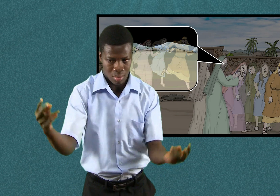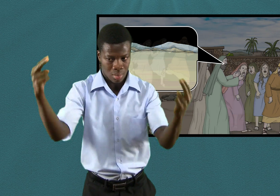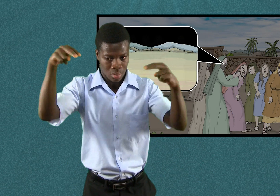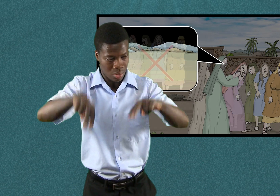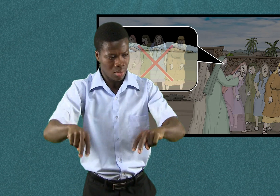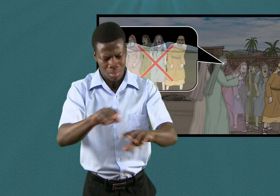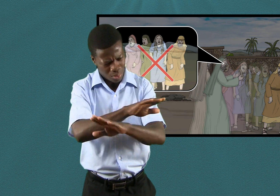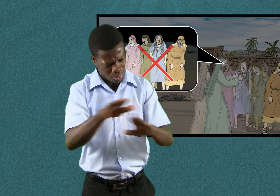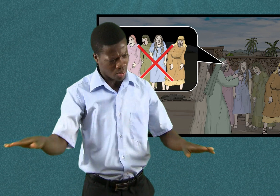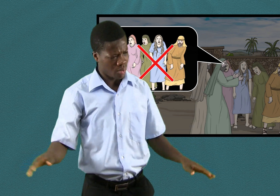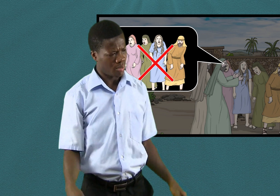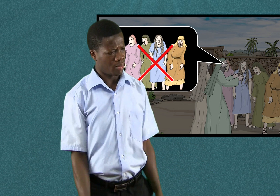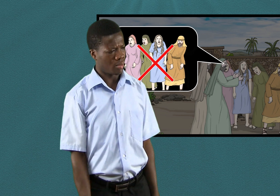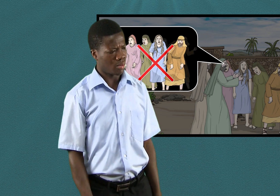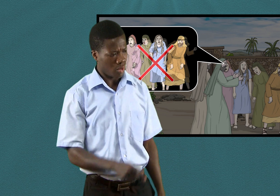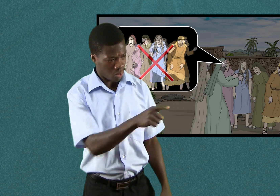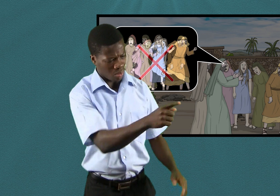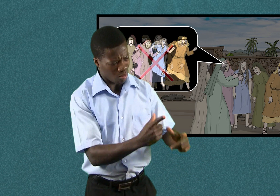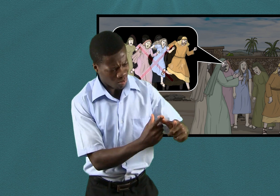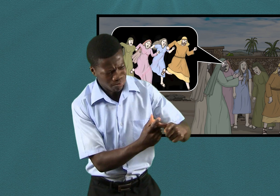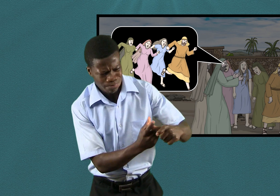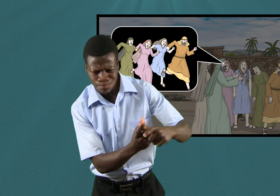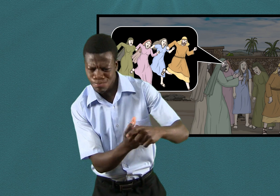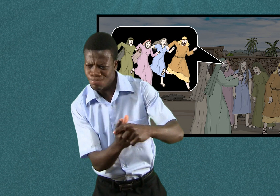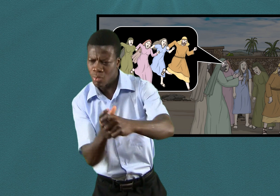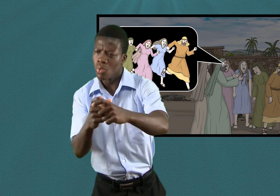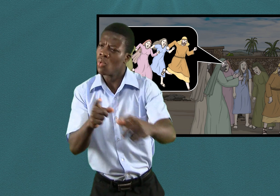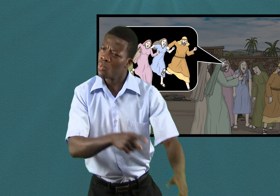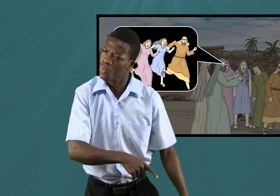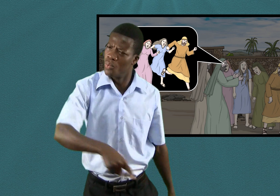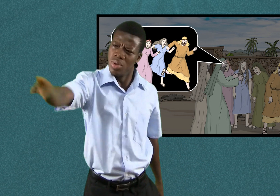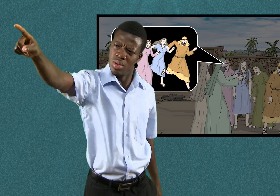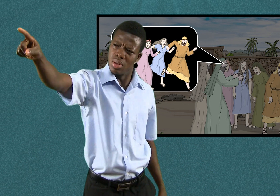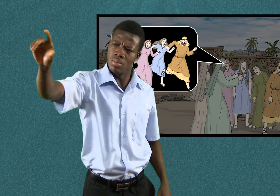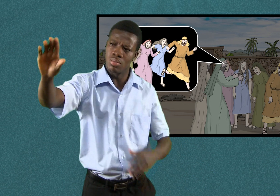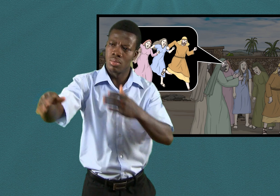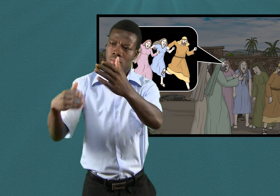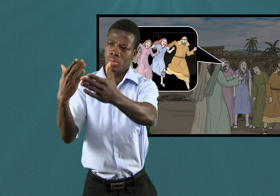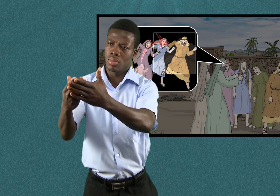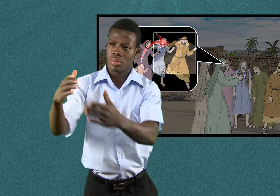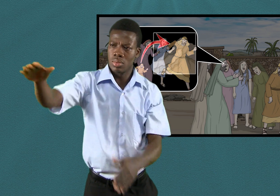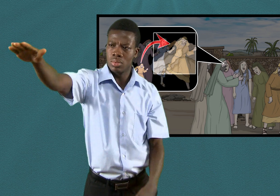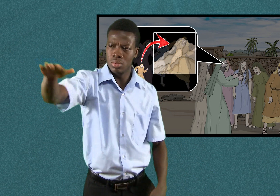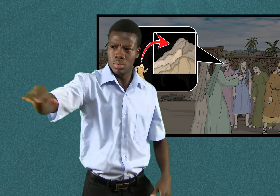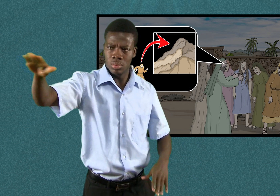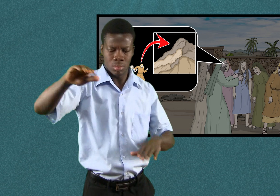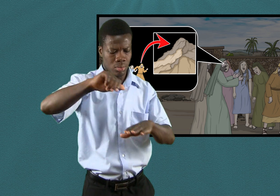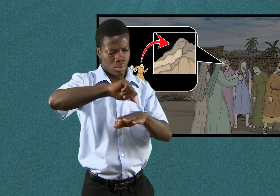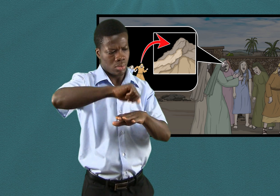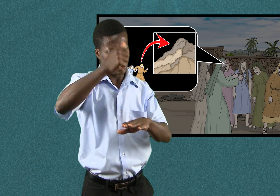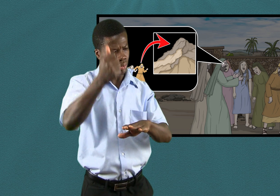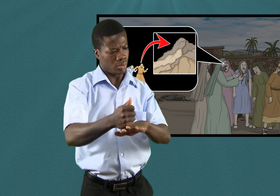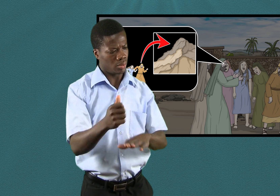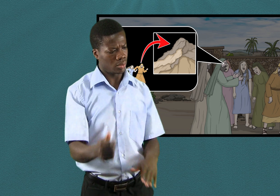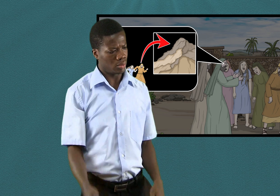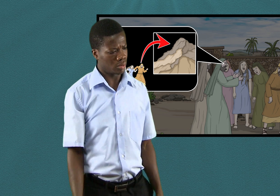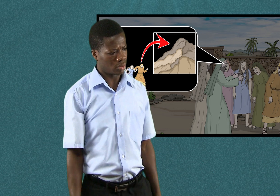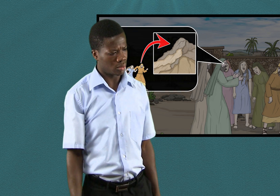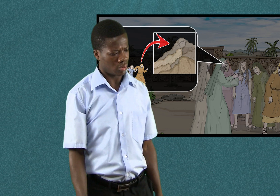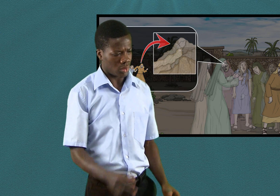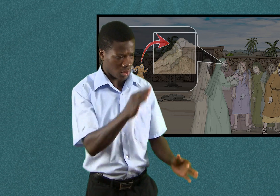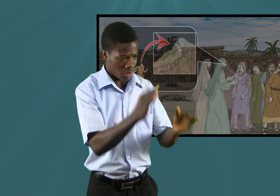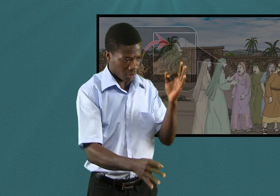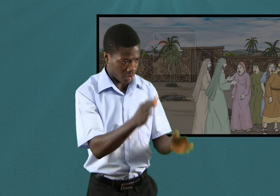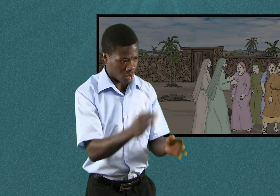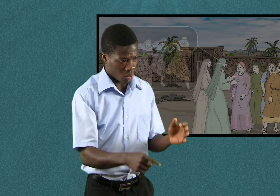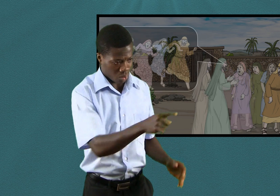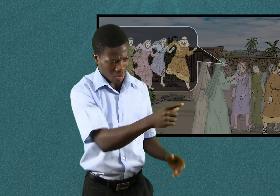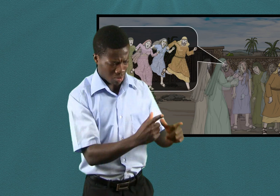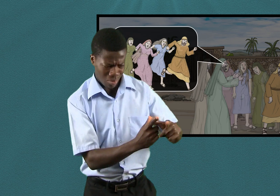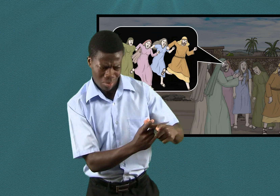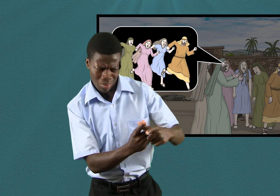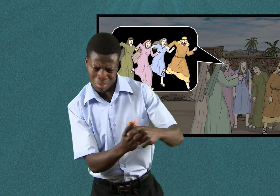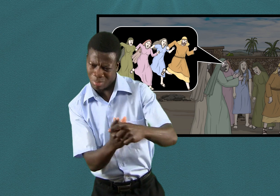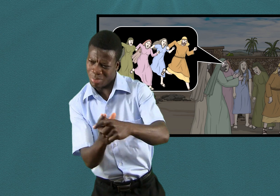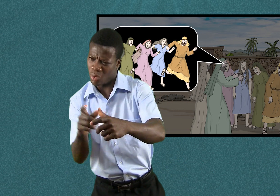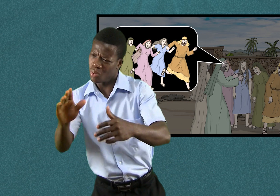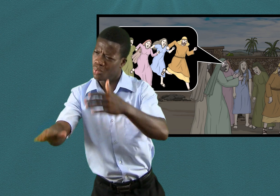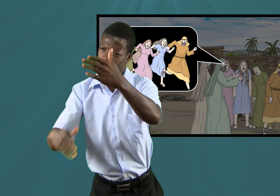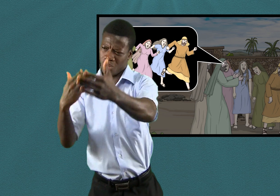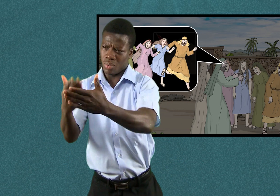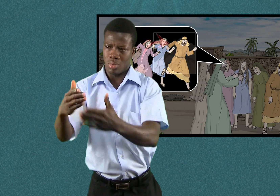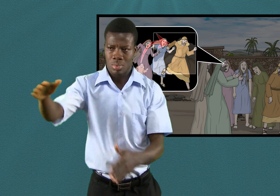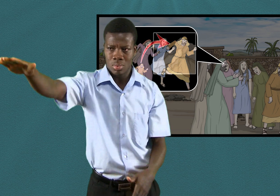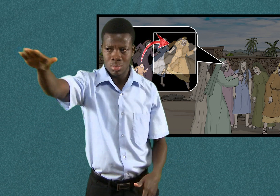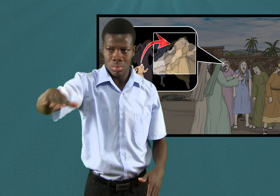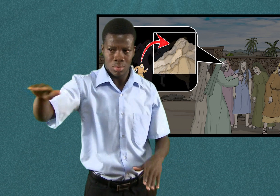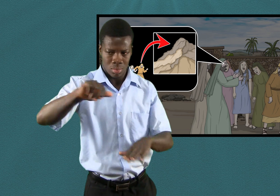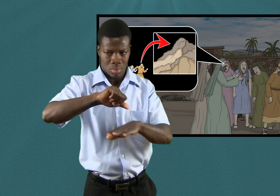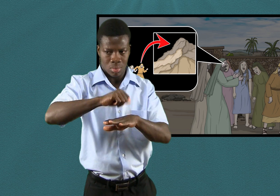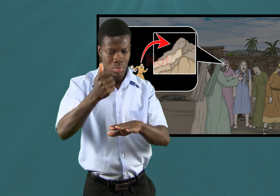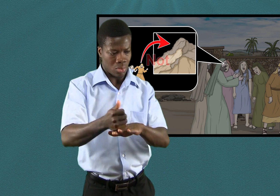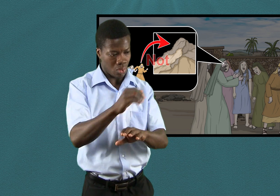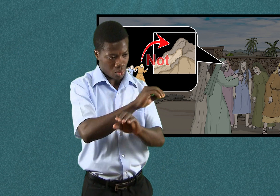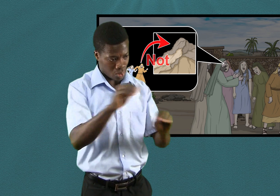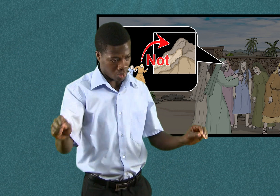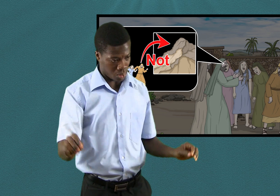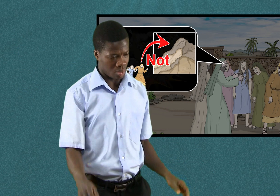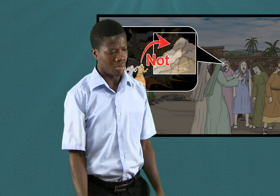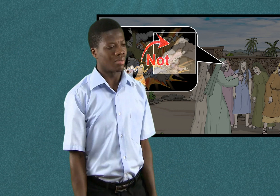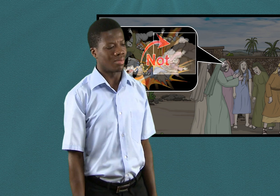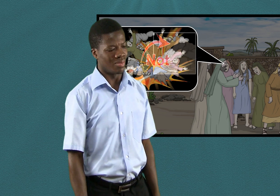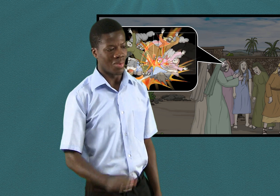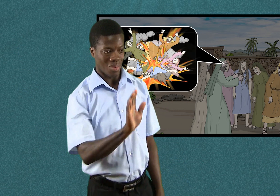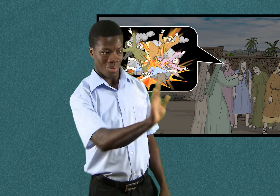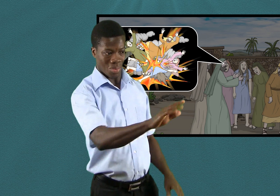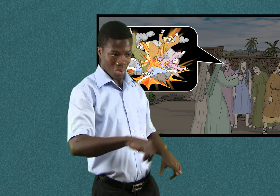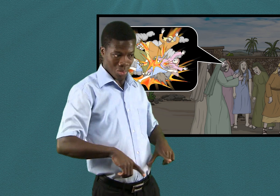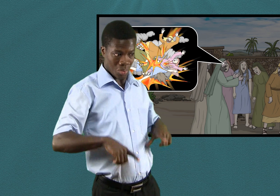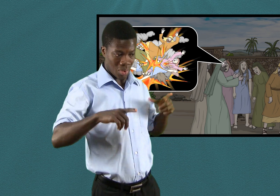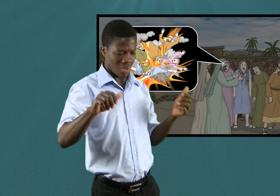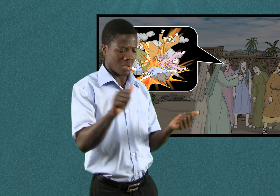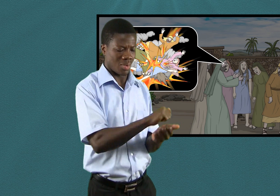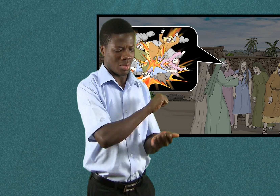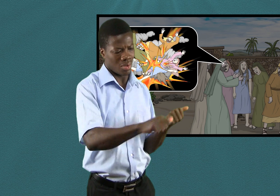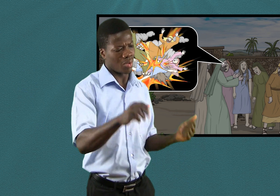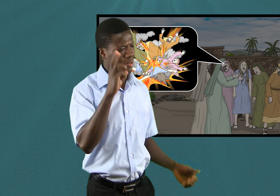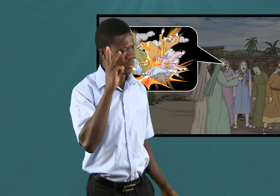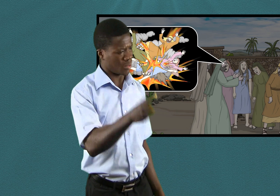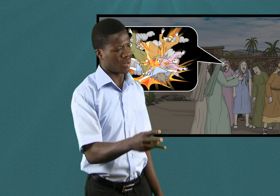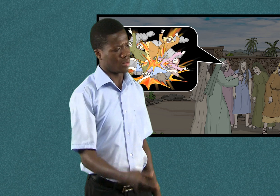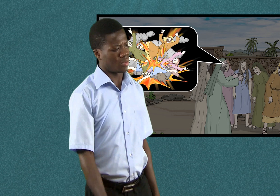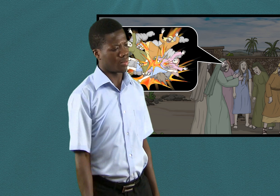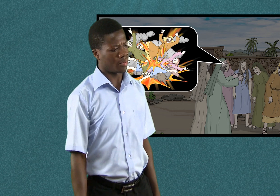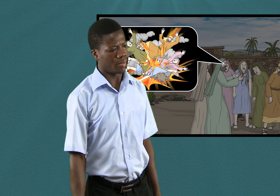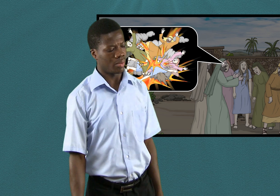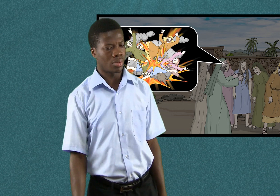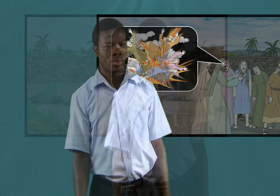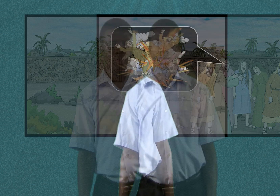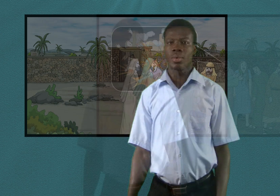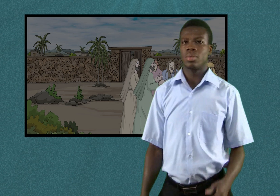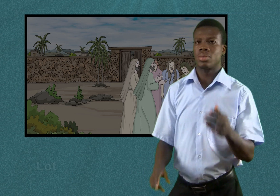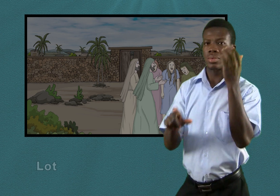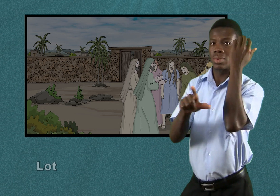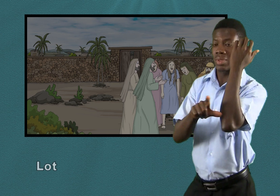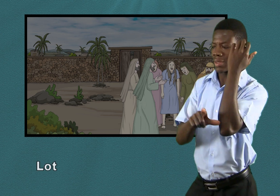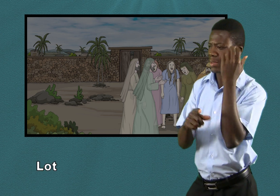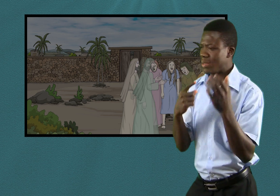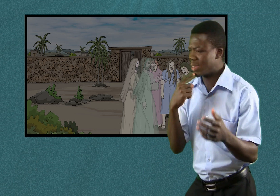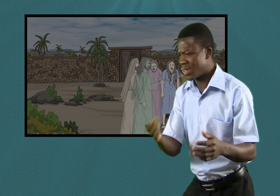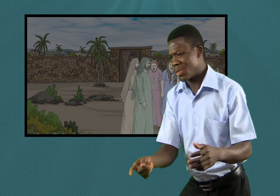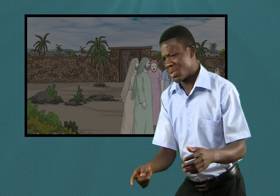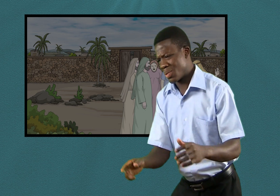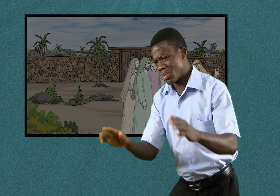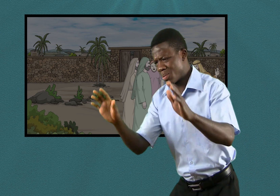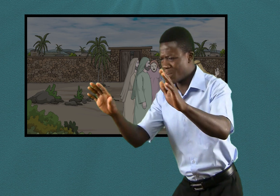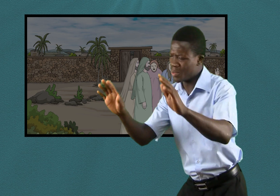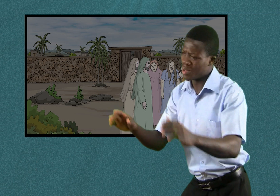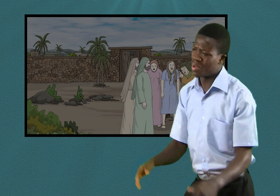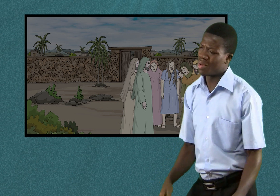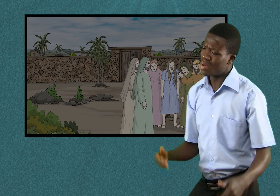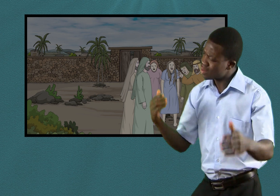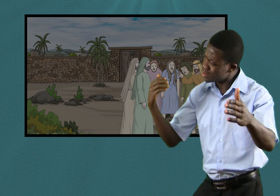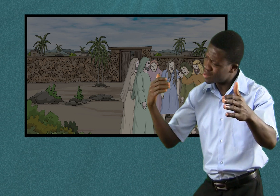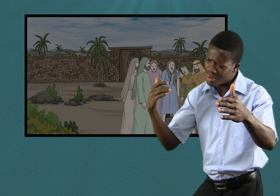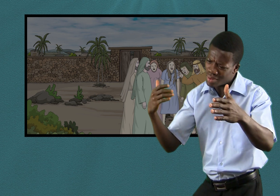Flee to the mountains, or you will be swept away!” But Lot replied, “No, my lords, please!